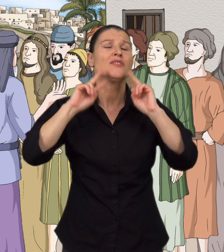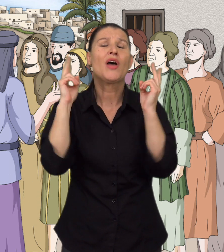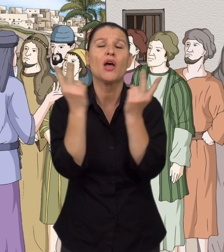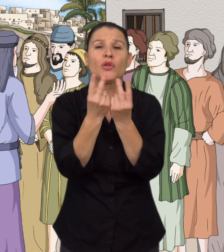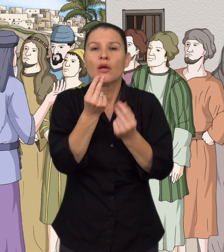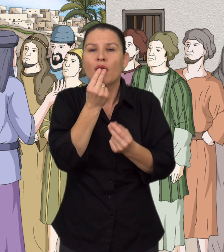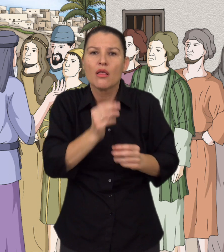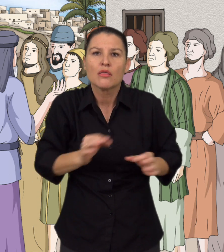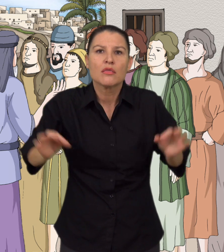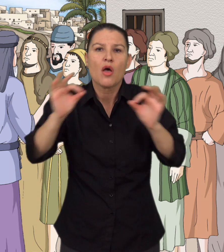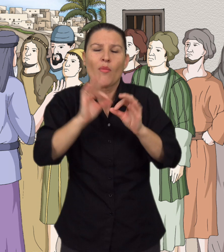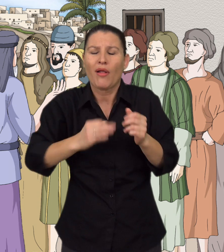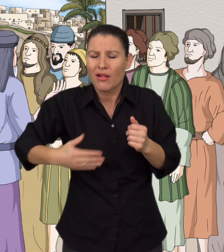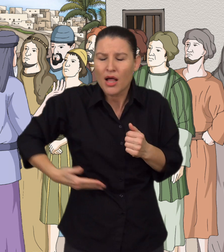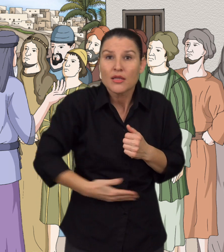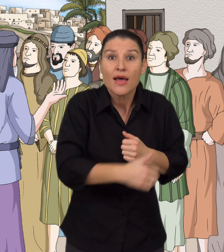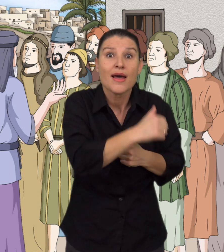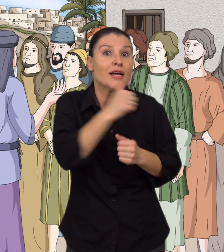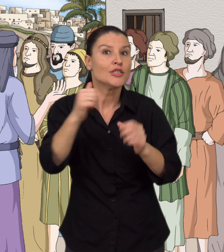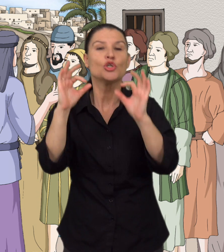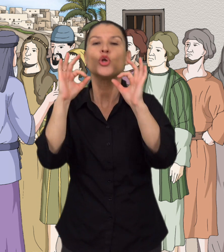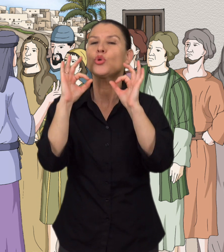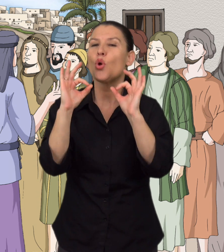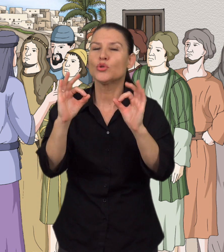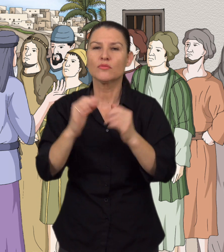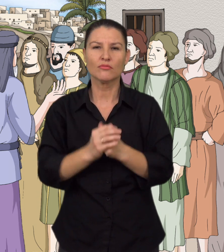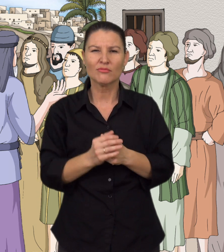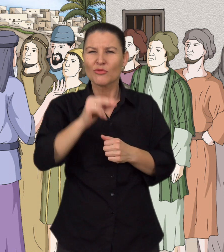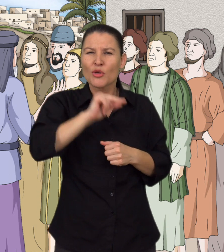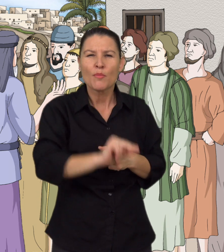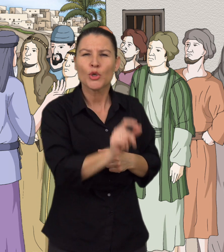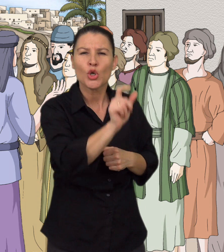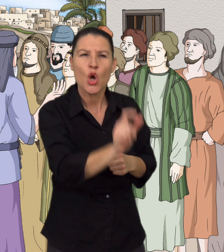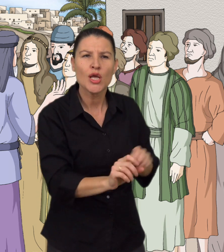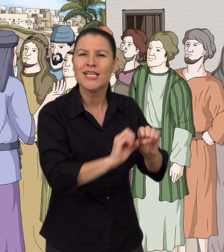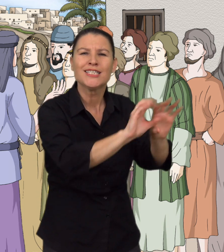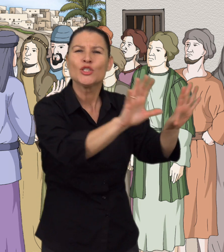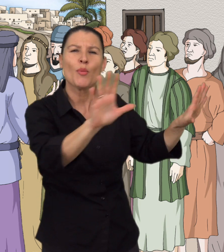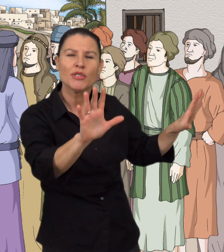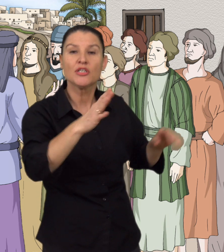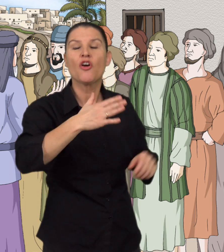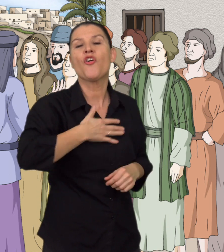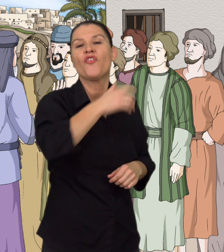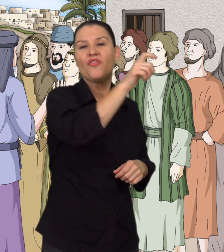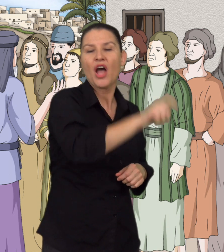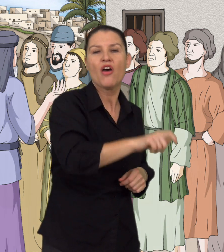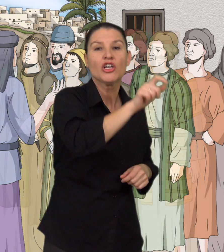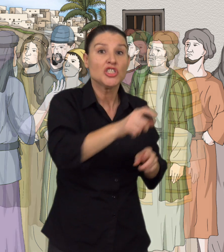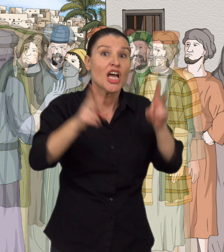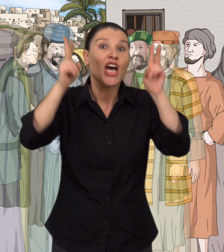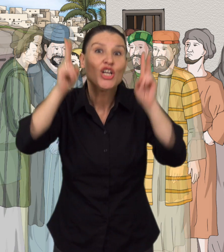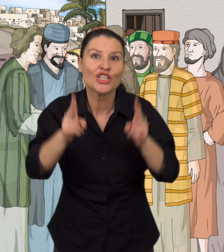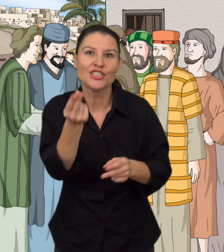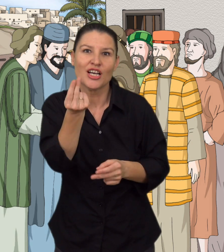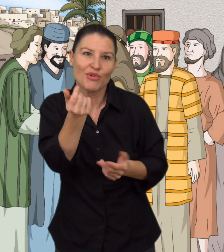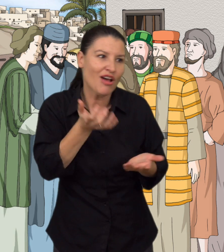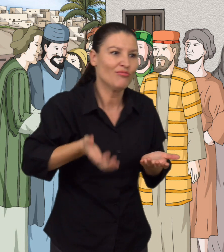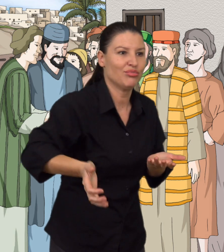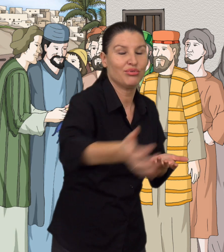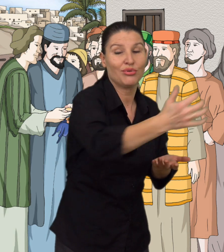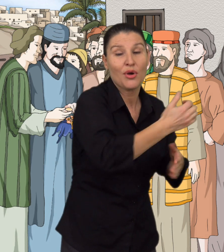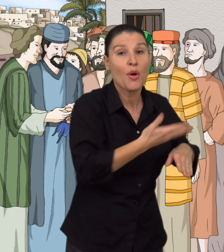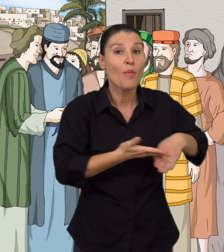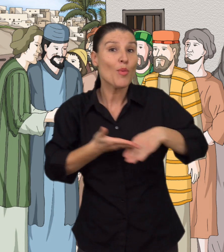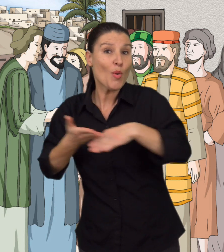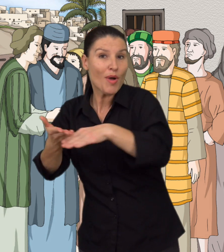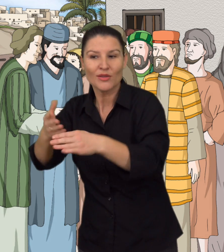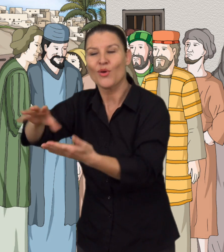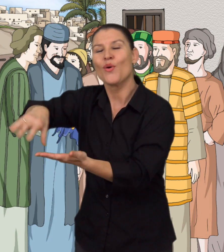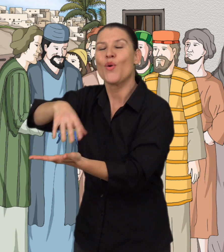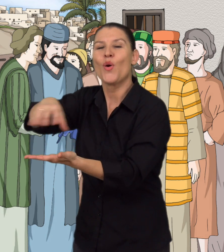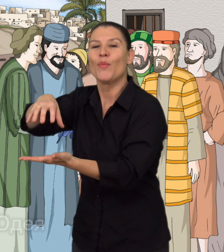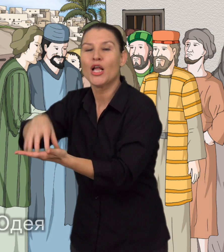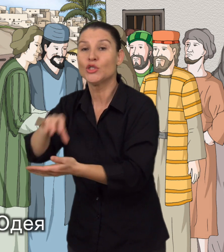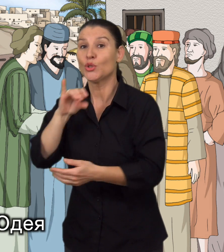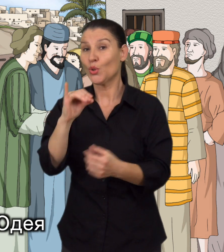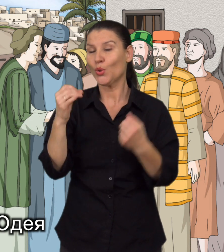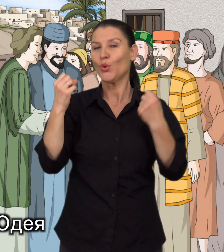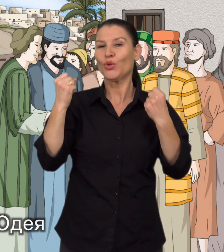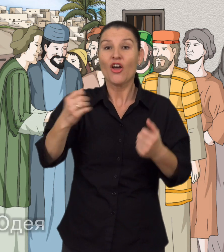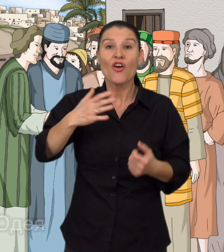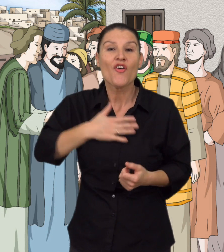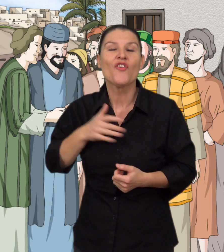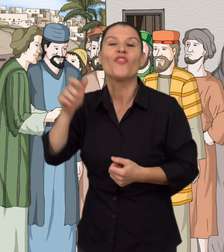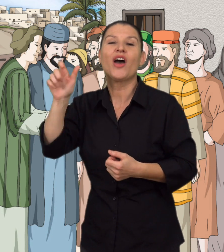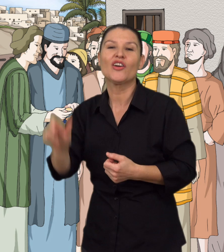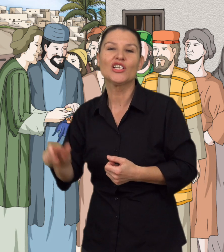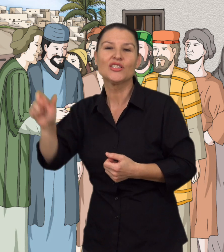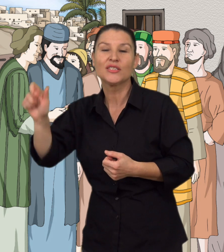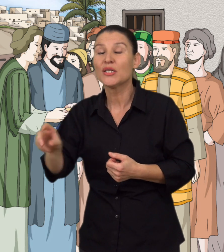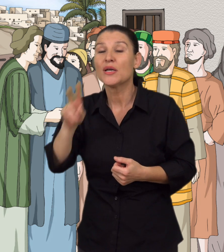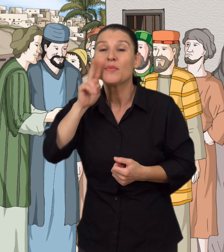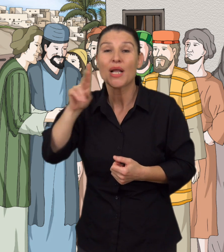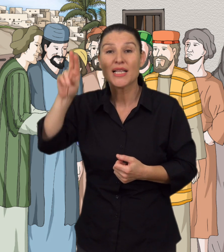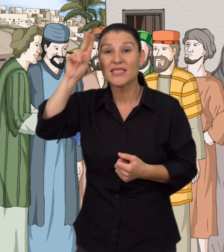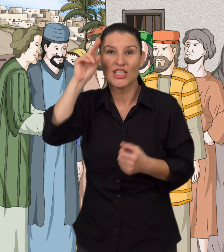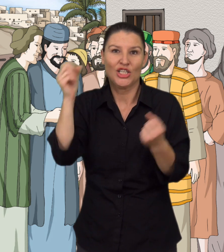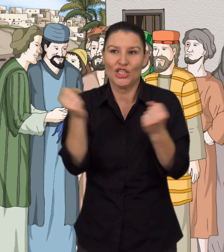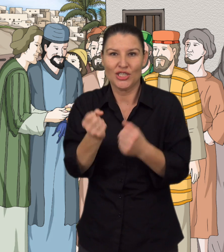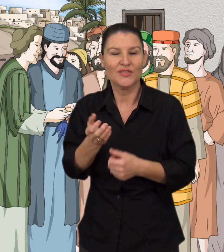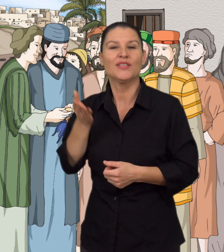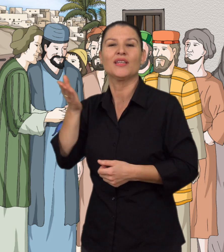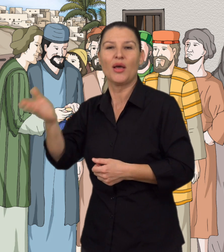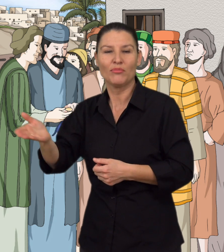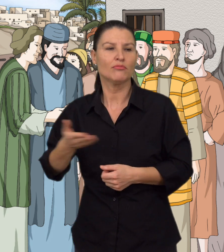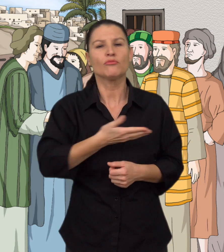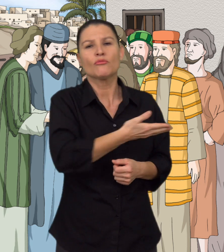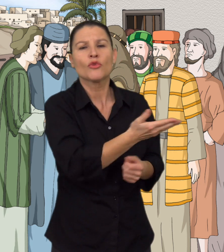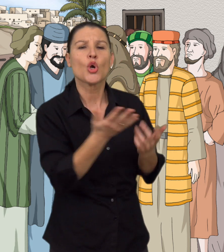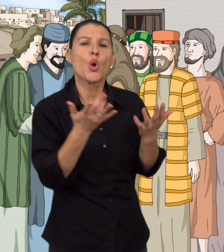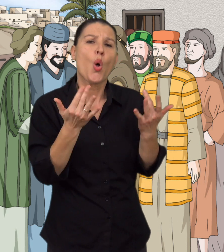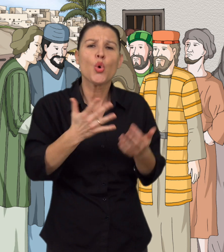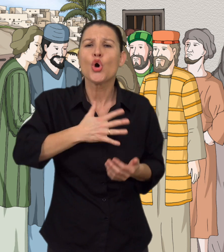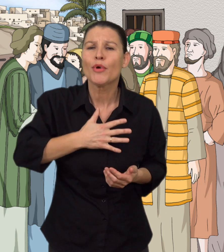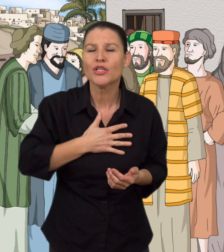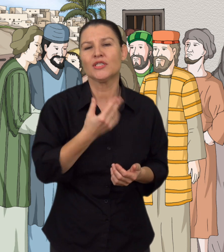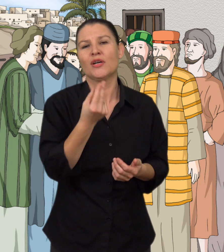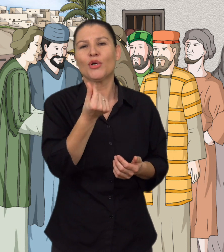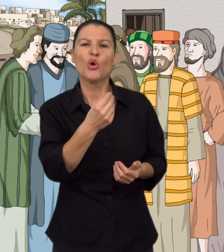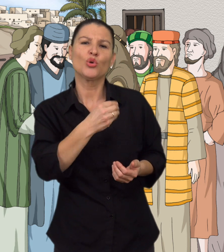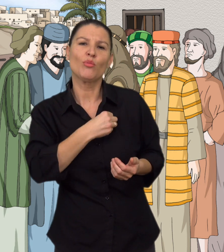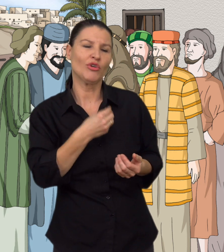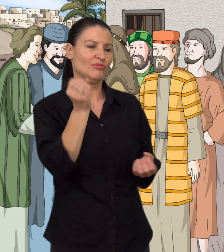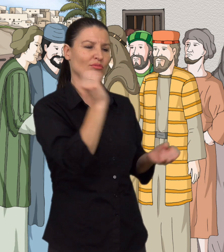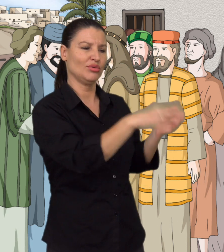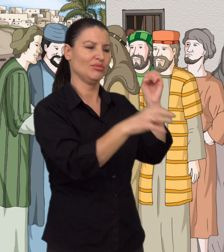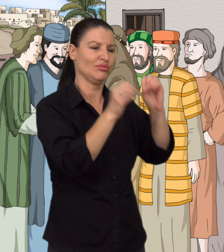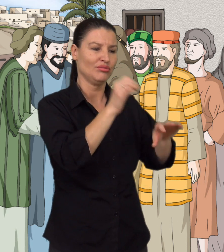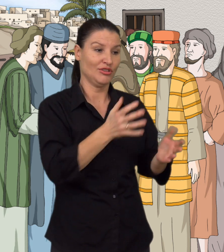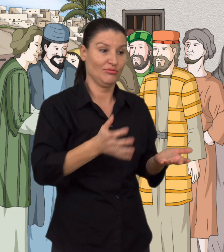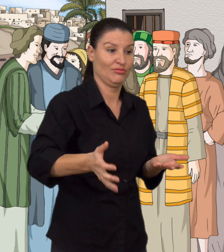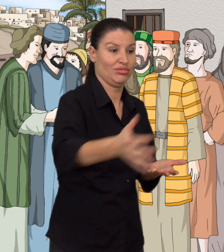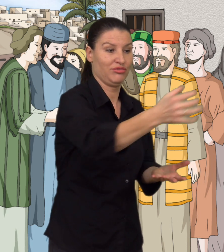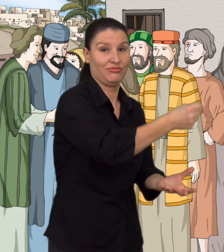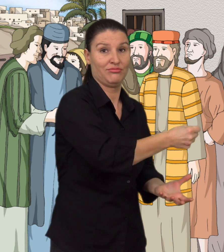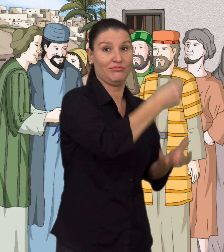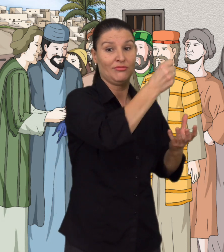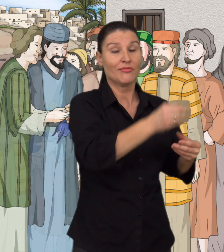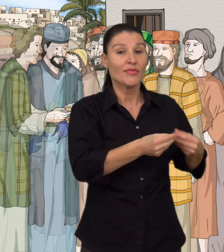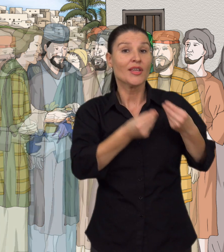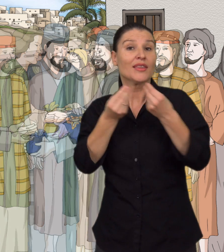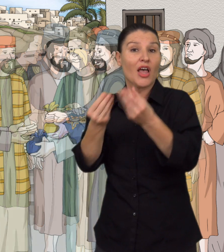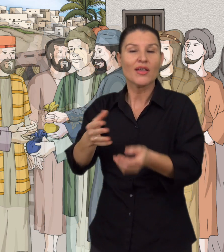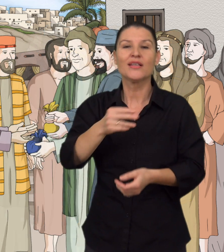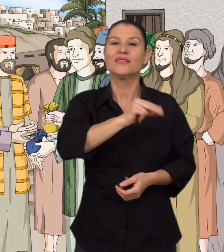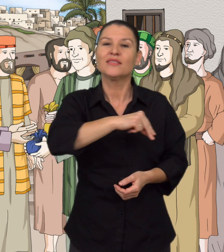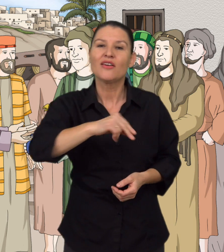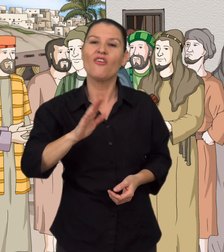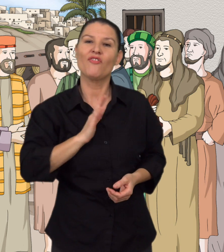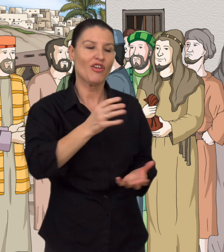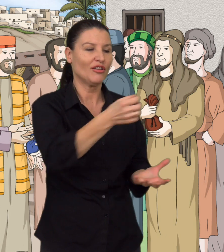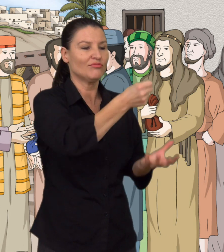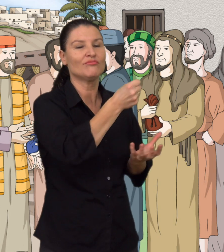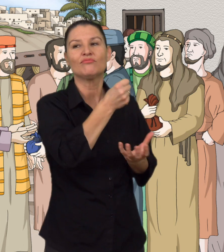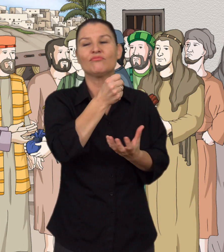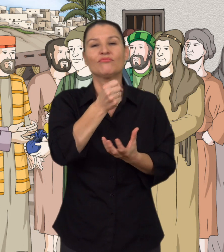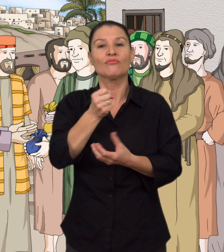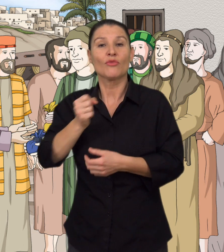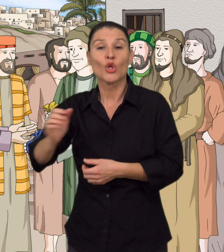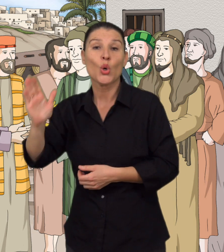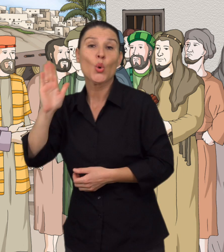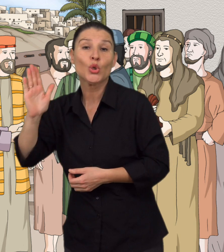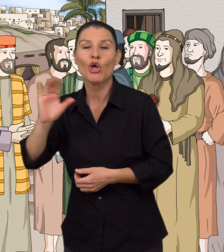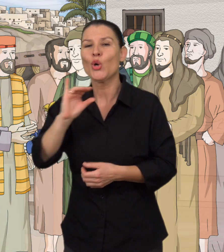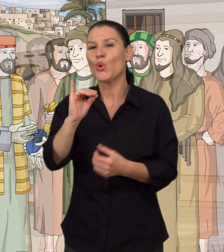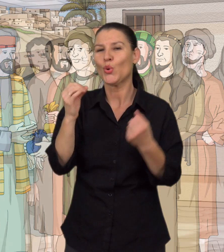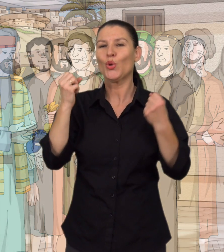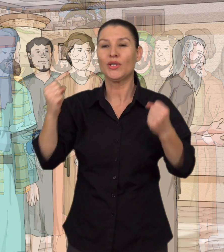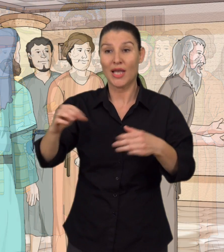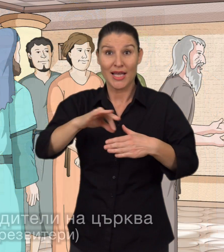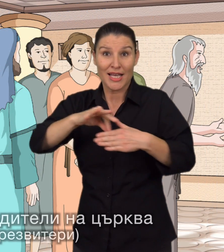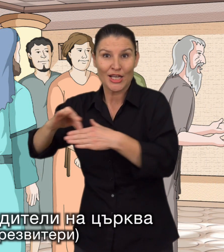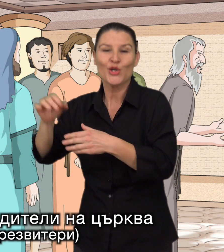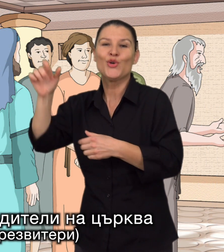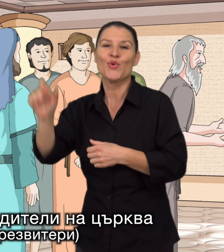(This happened under Claudius.) So the disciples, each according to his ability, decided to send relief to the brothers living in Judea.